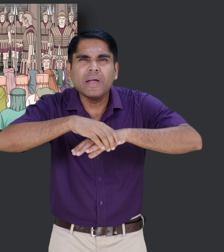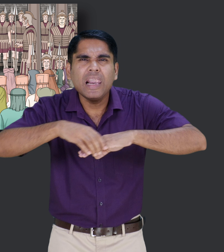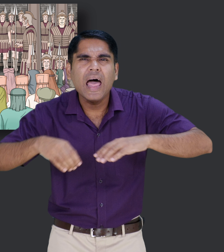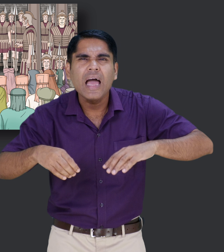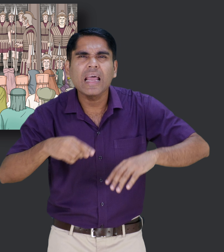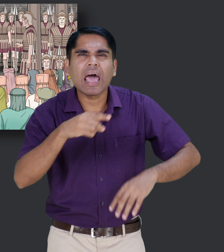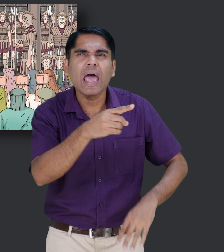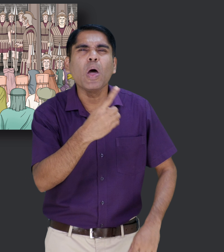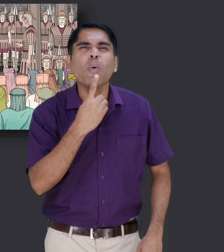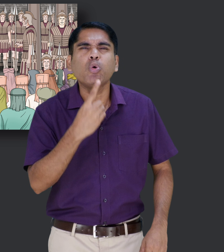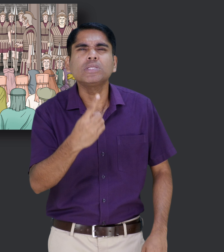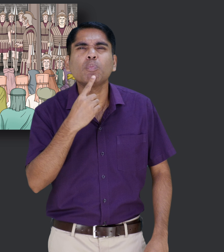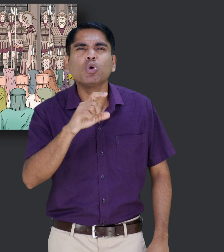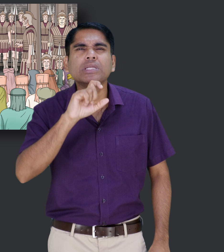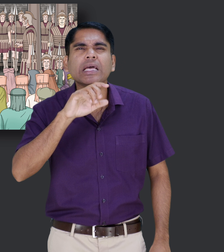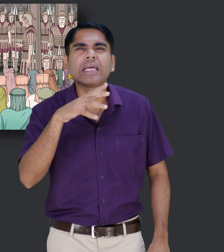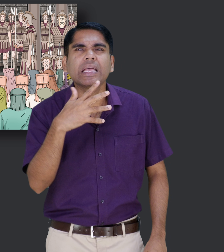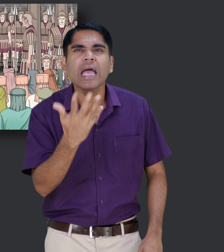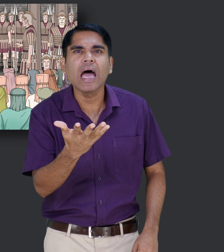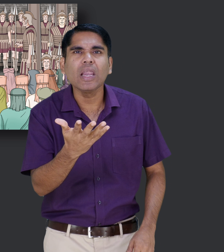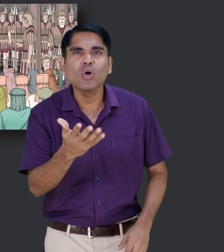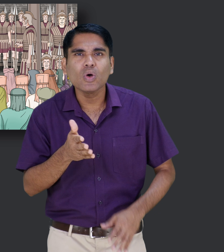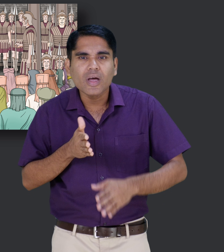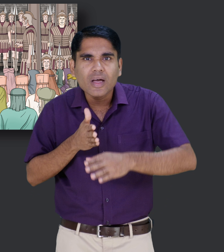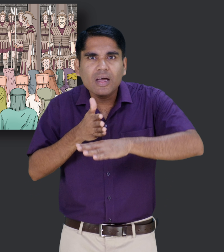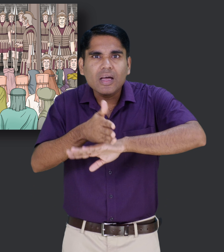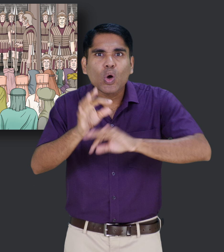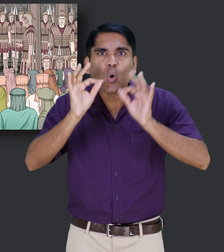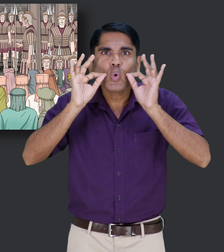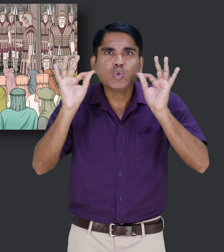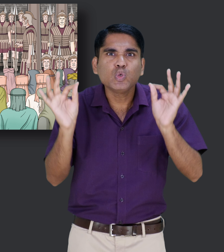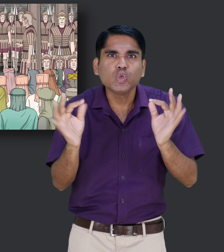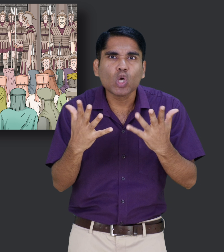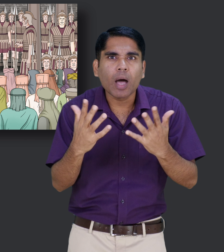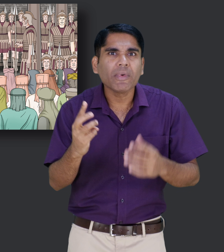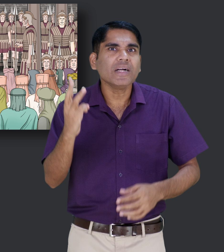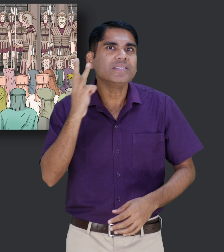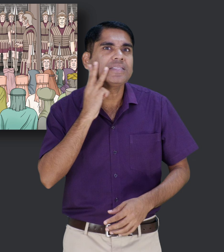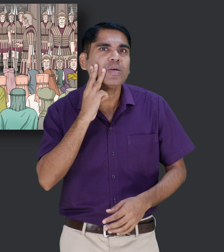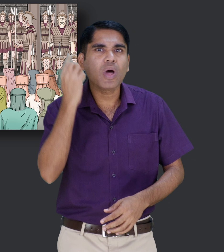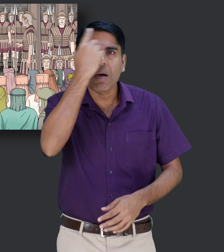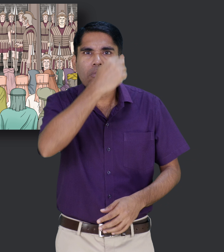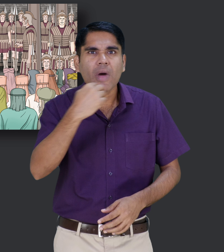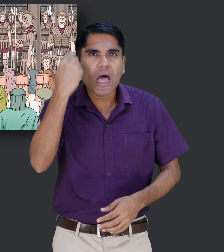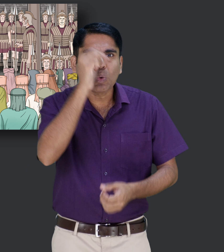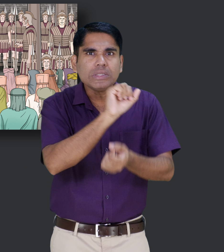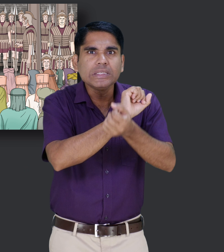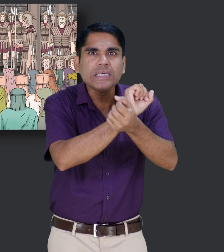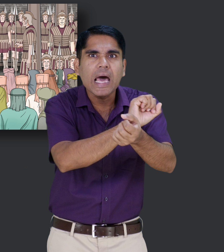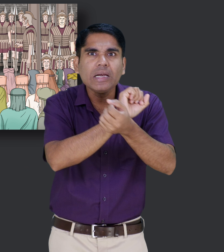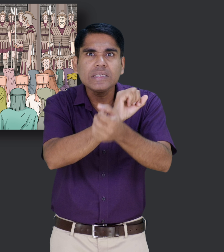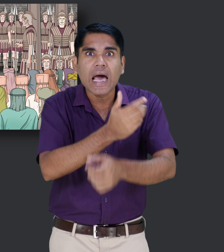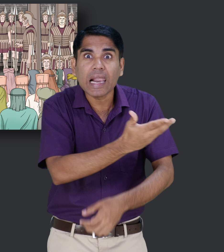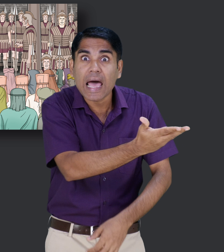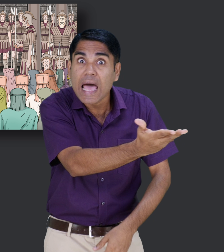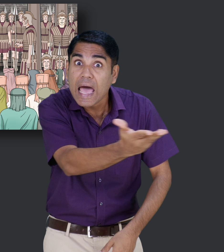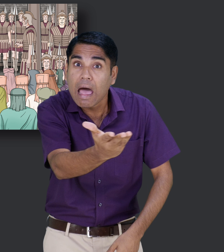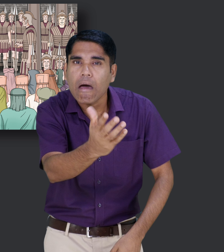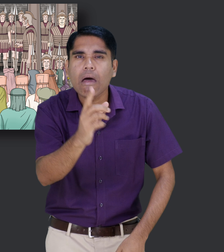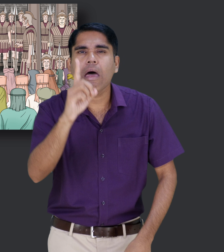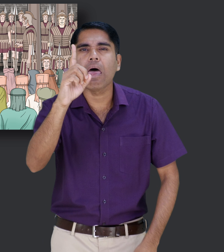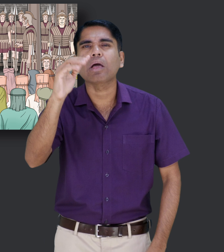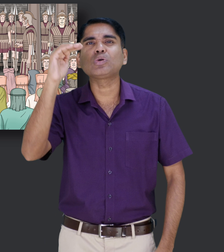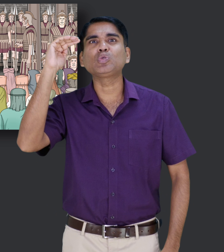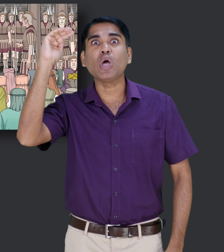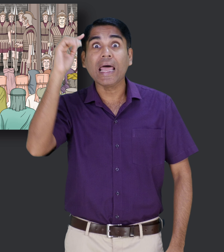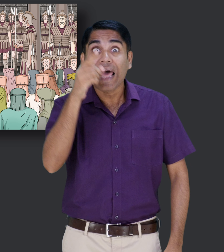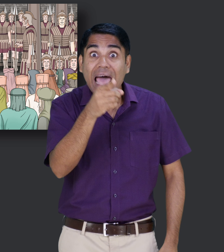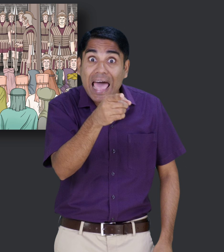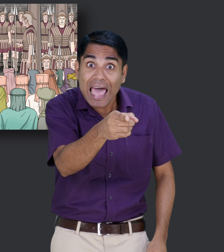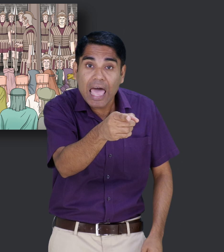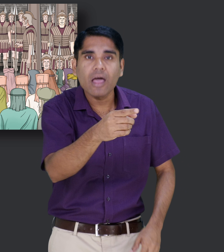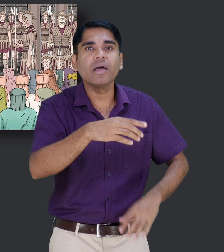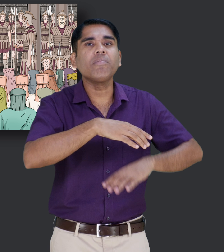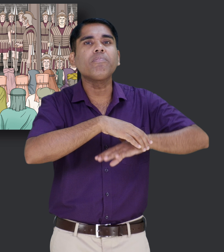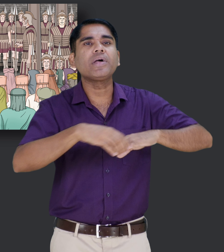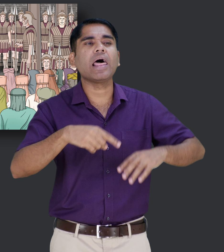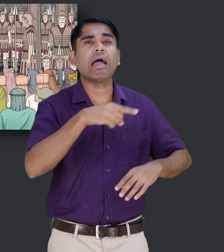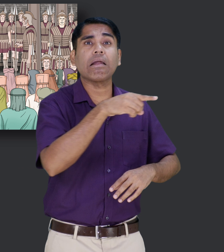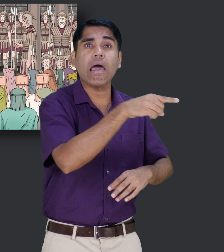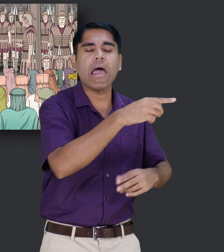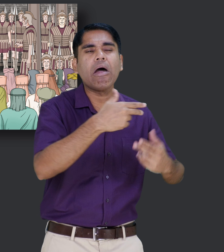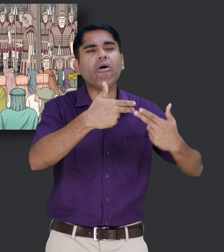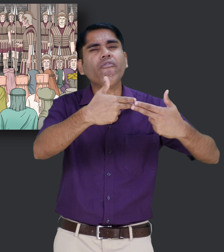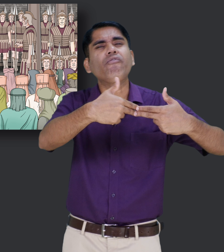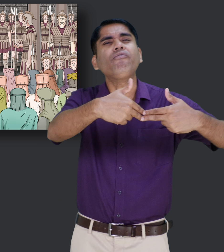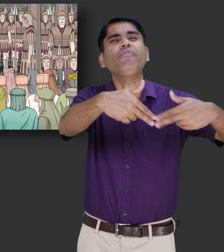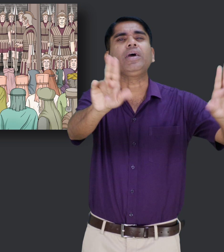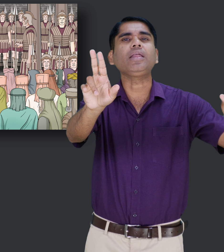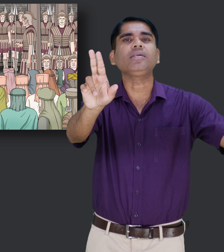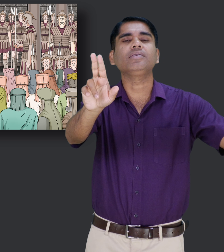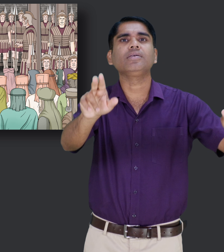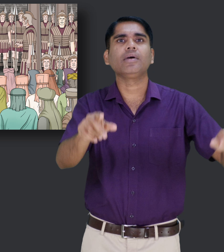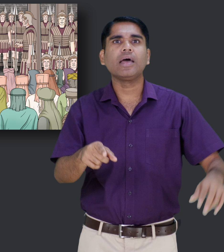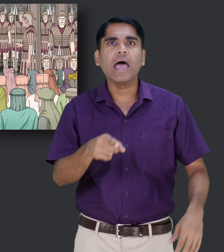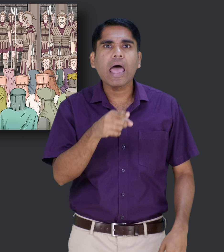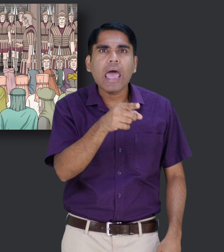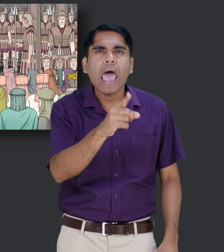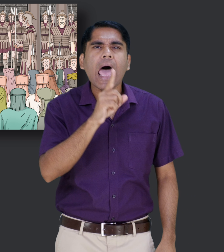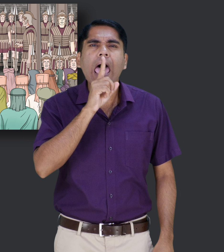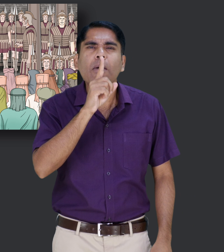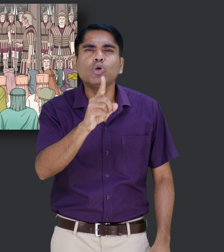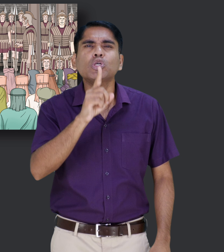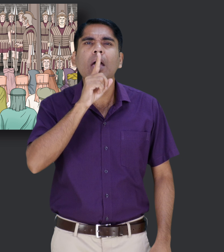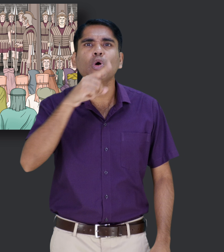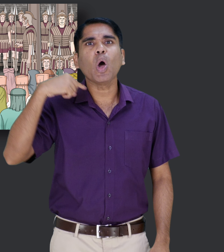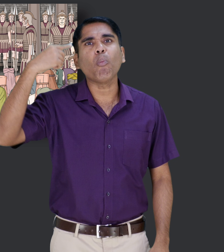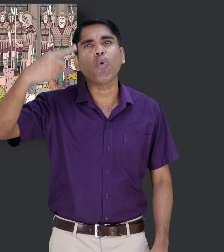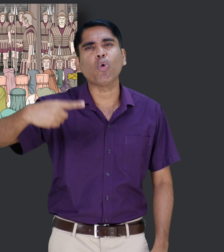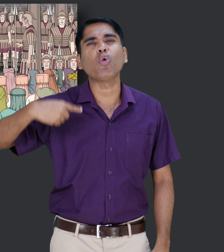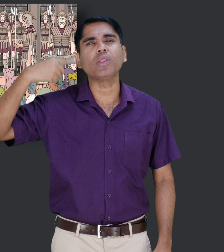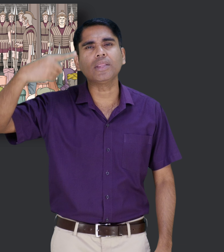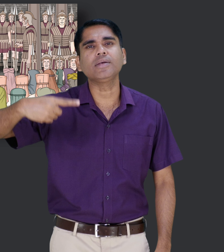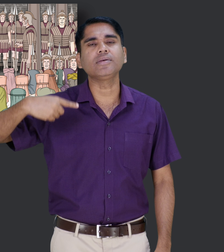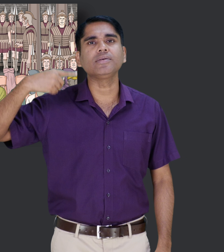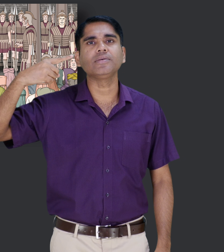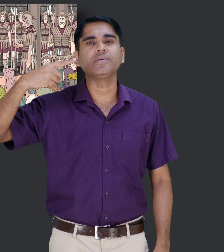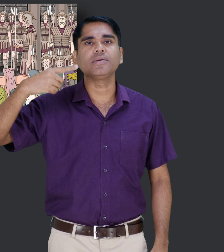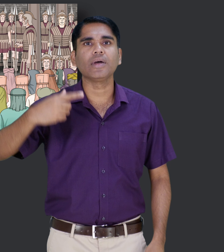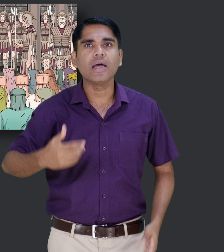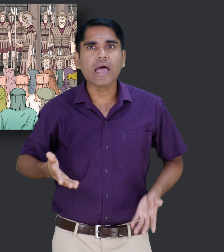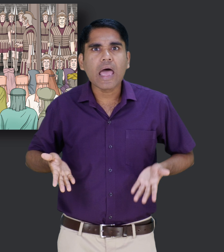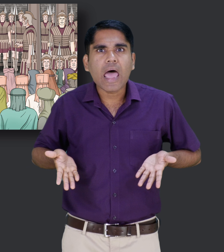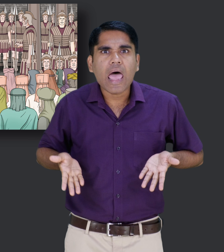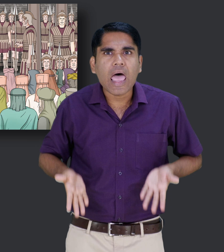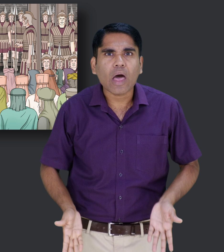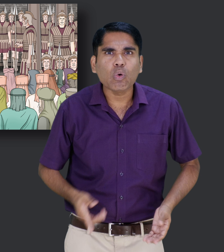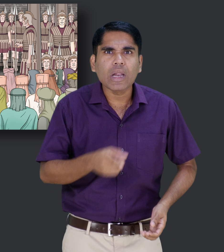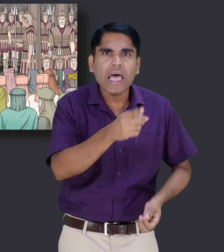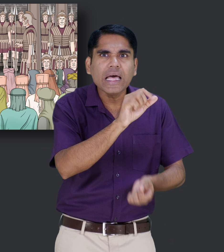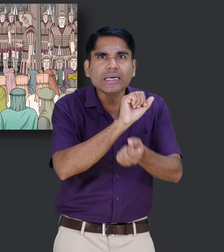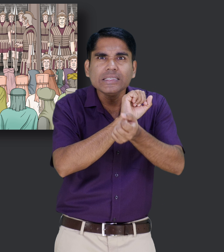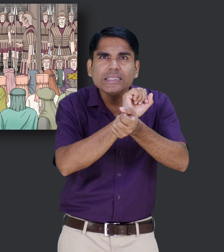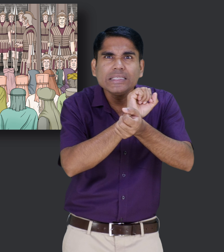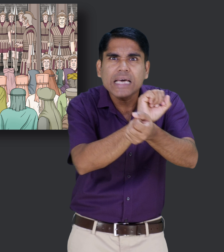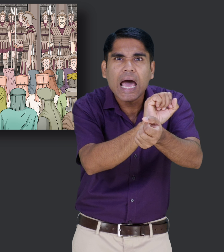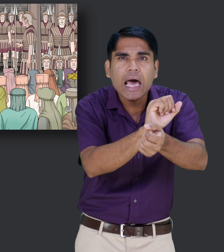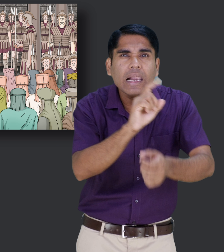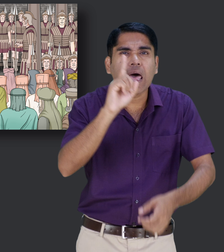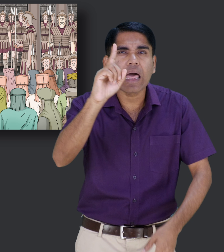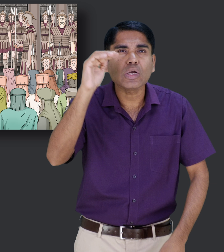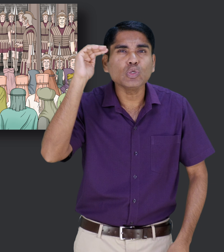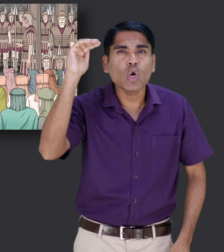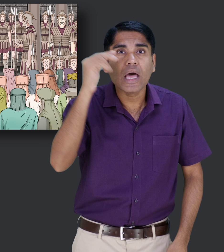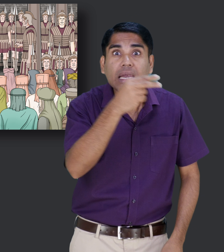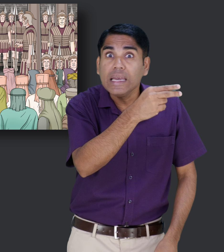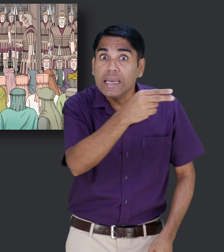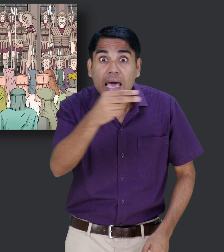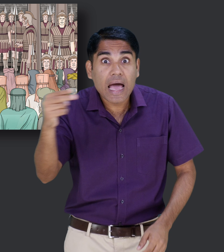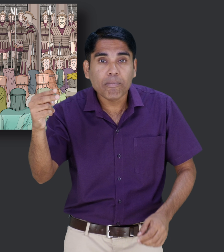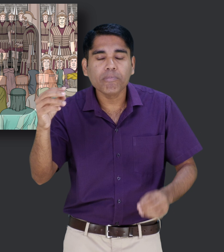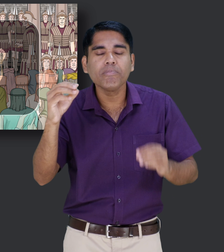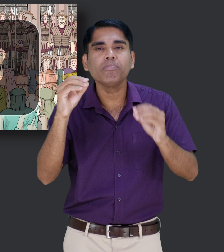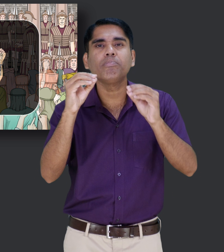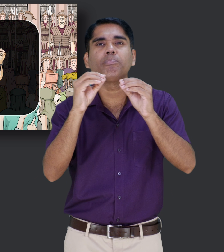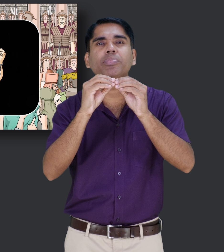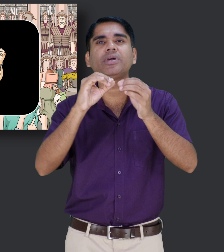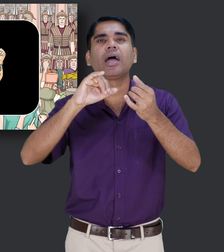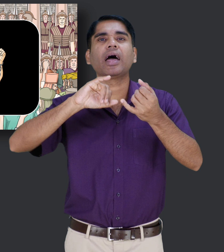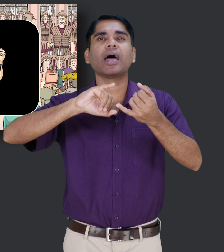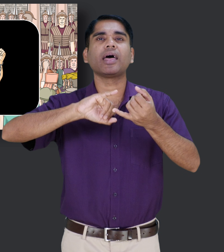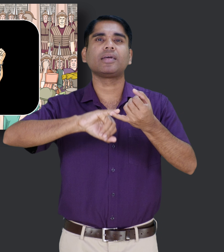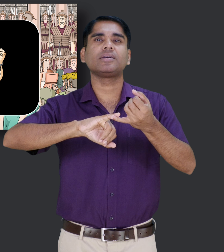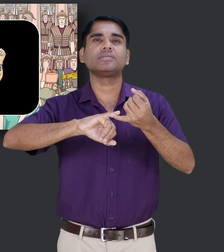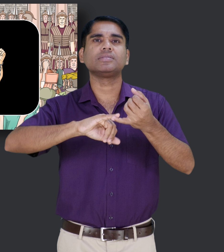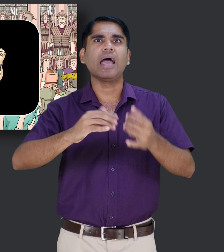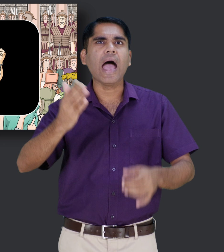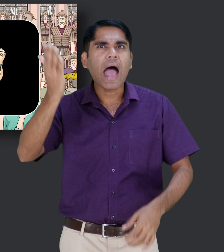Therefore I will punish Him and release Him.” But they all cried out in unison: “Away with this man!